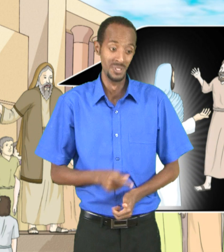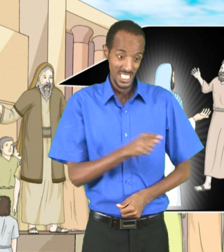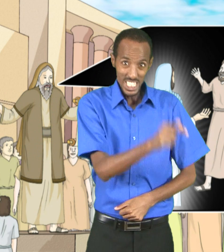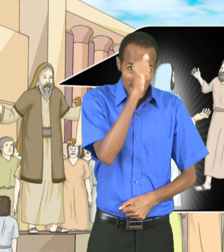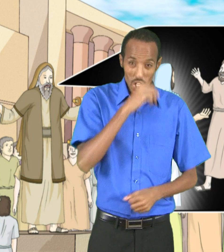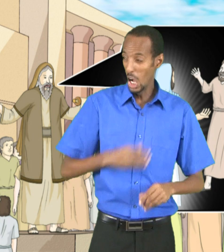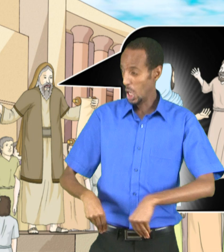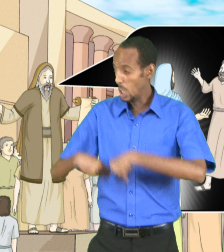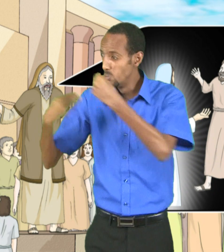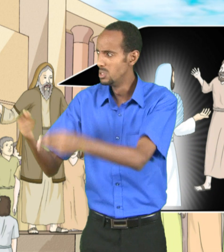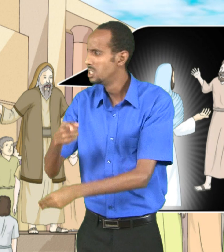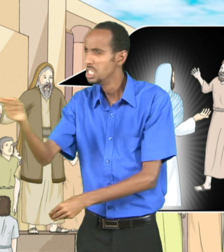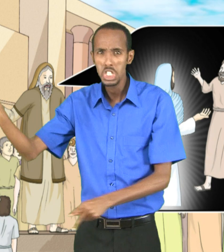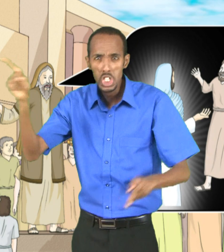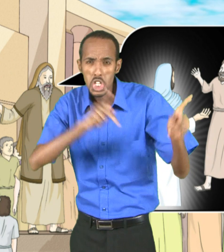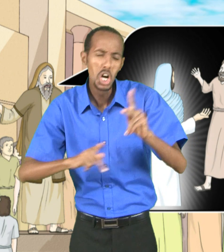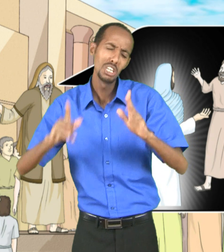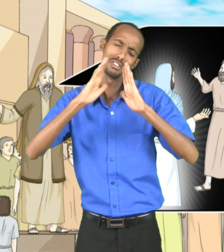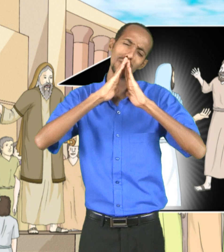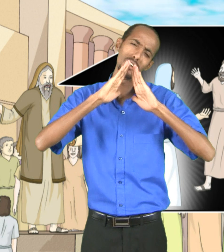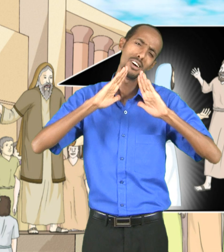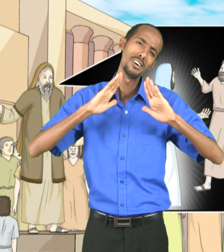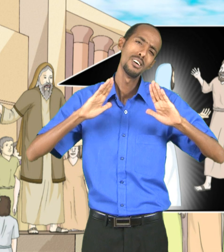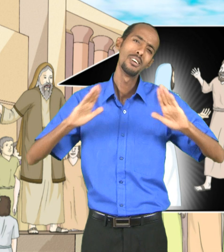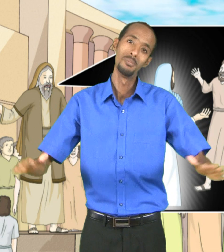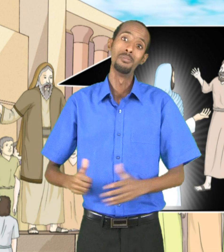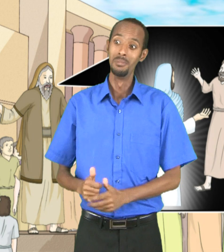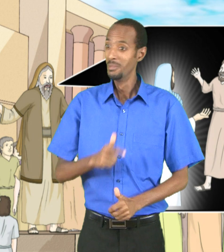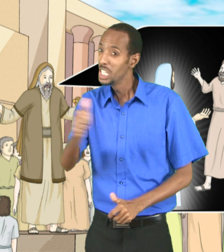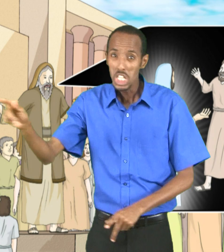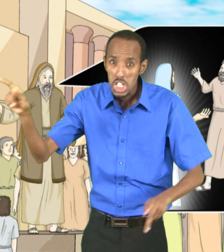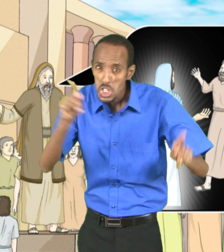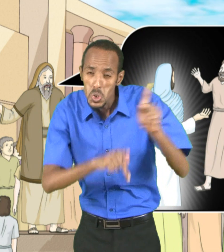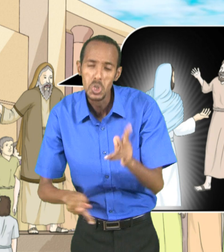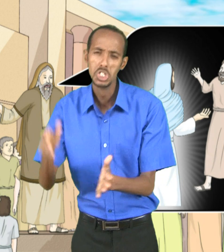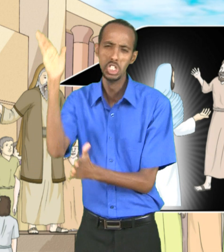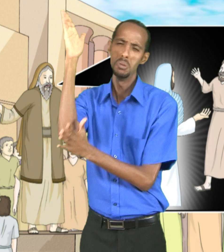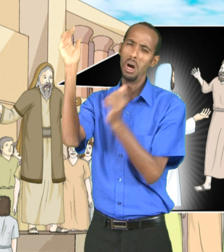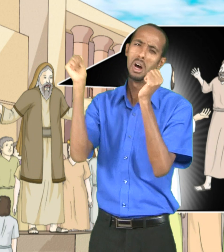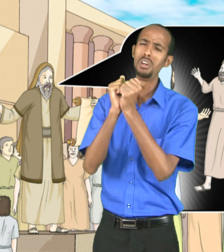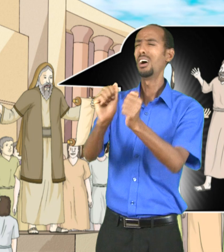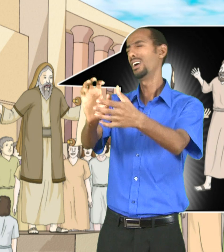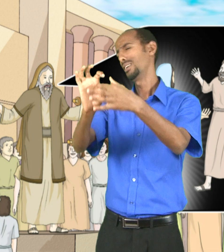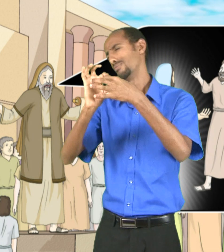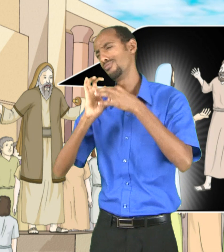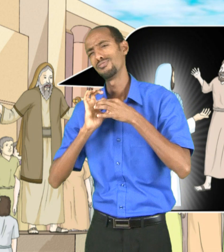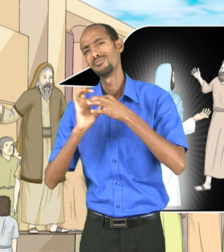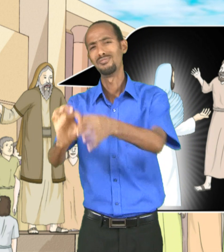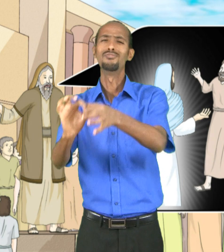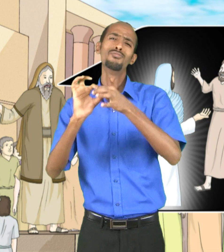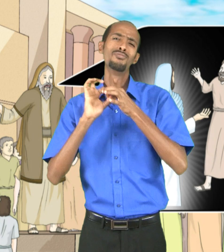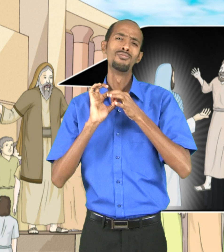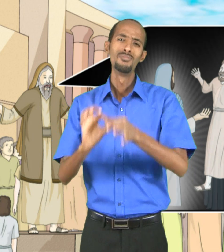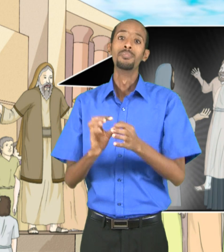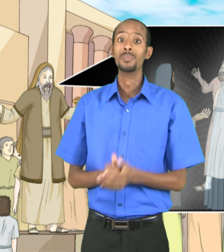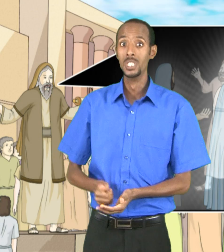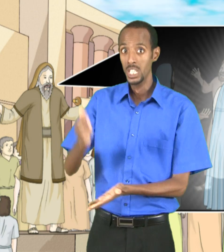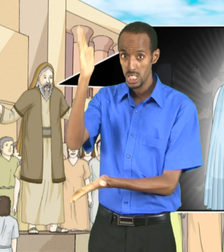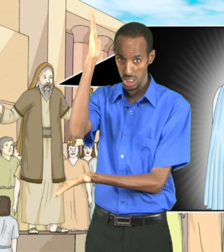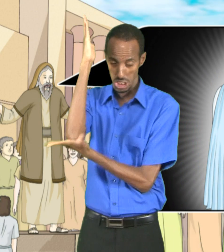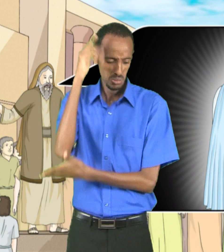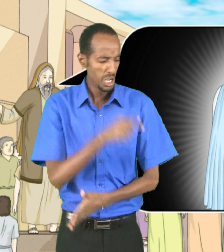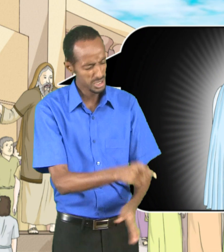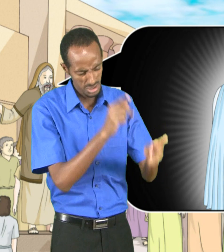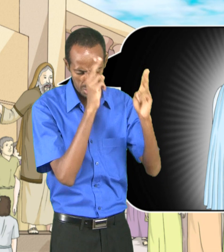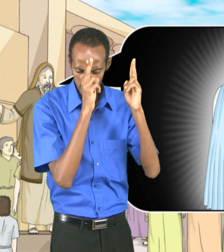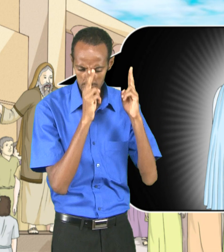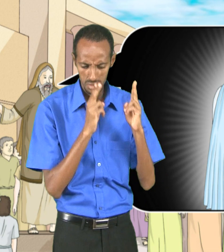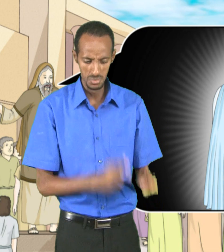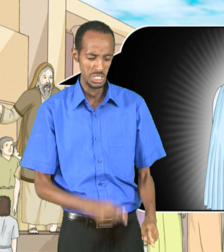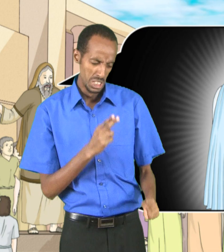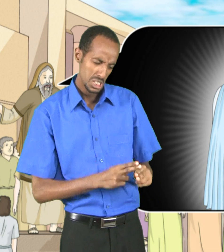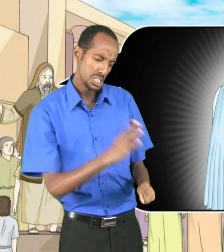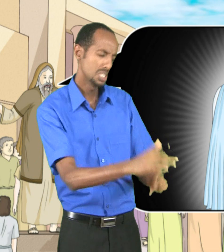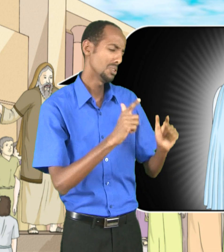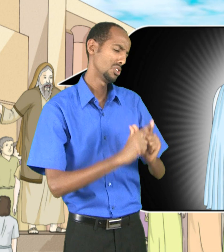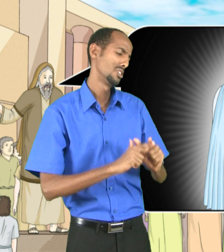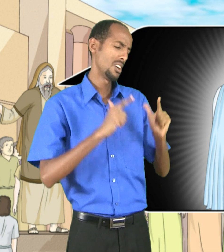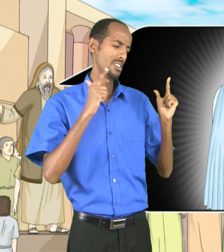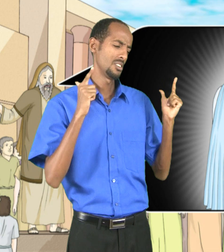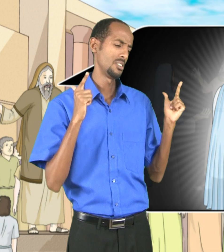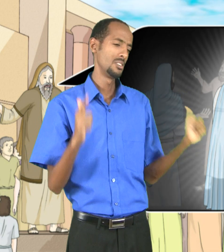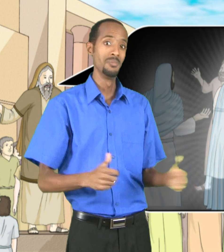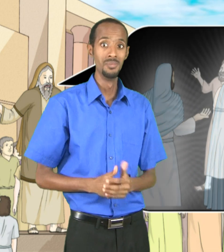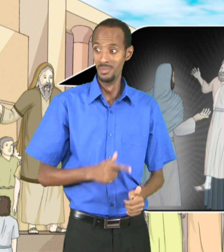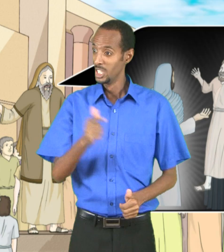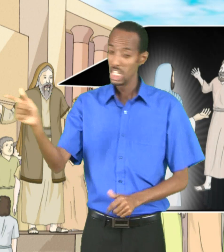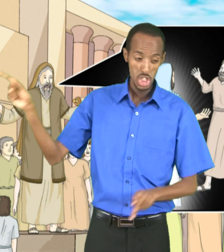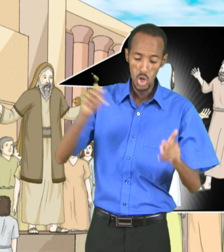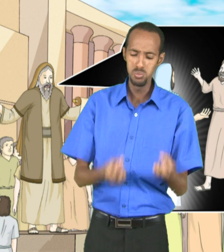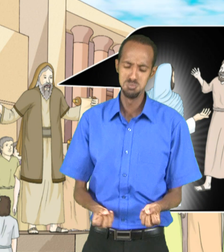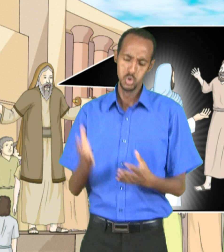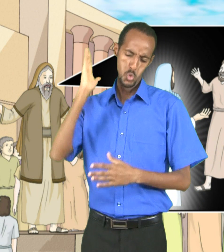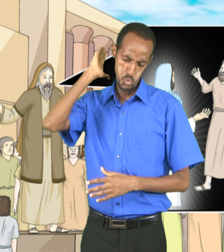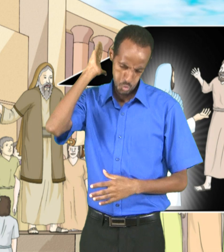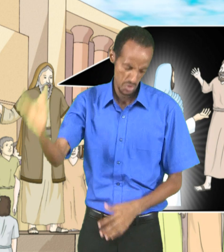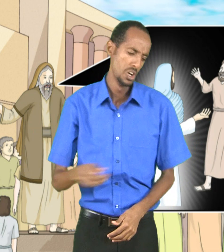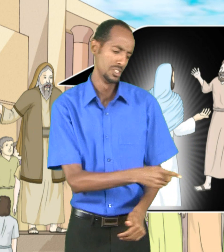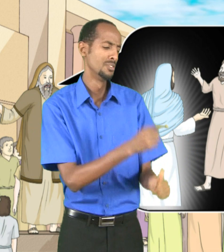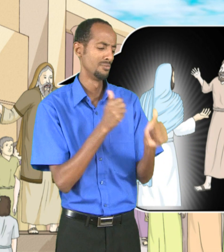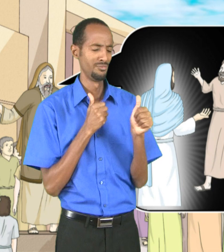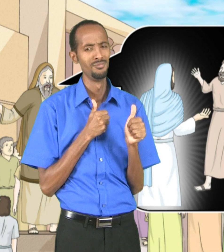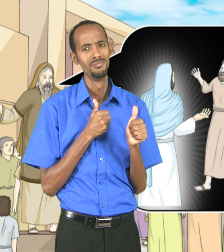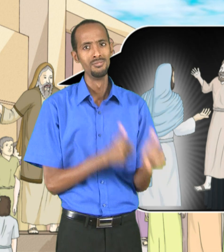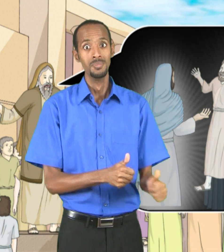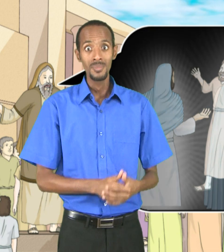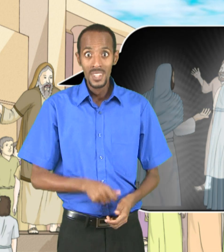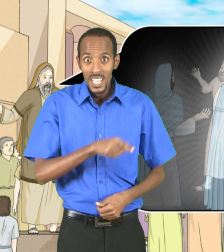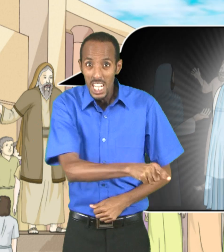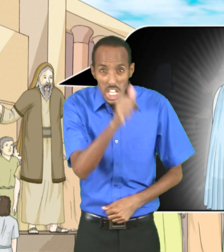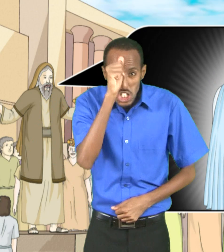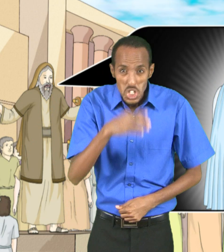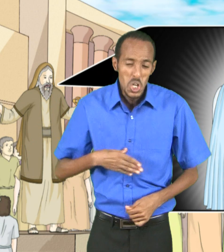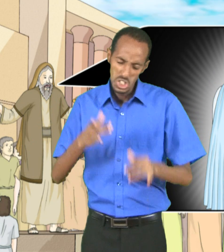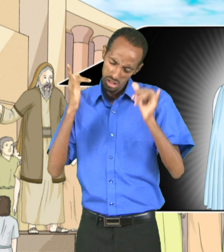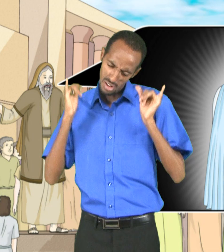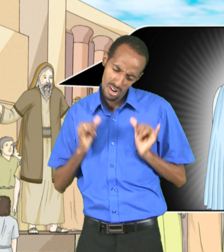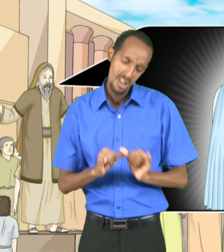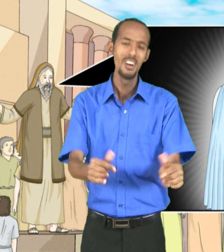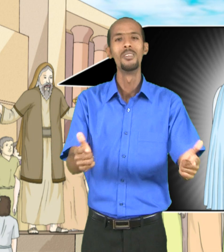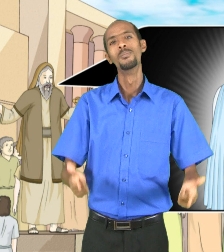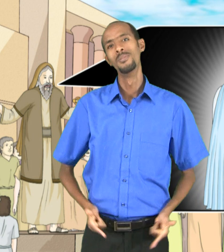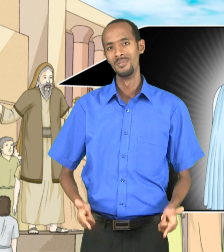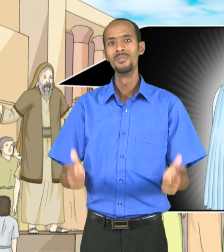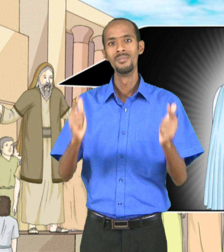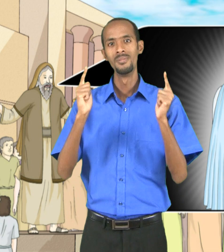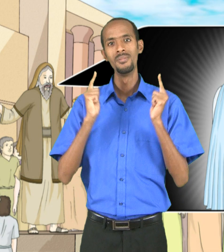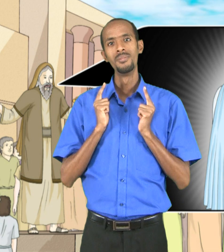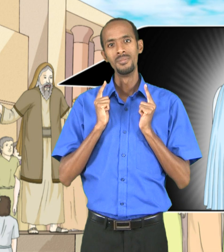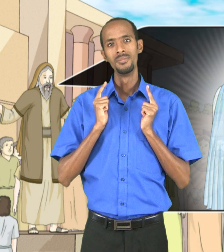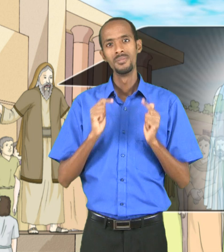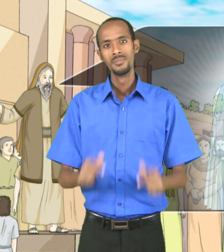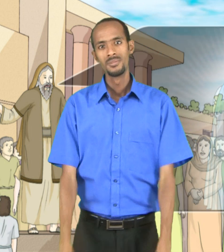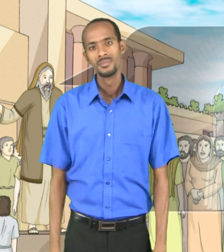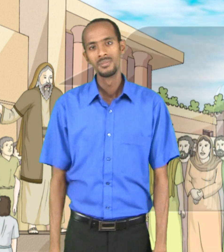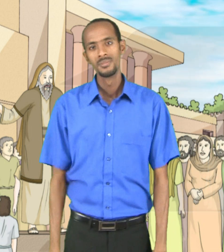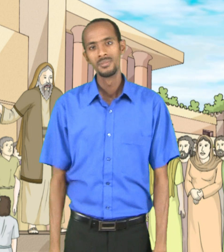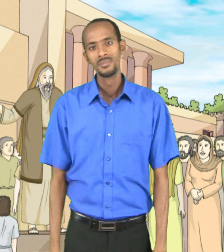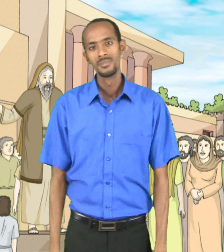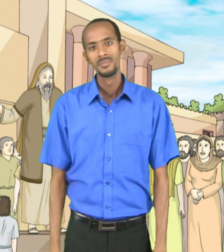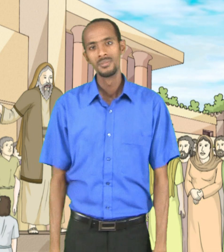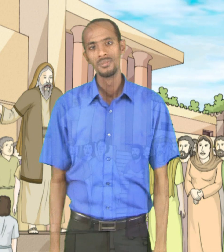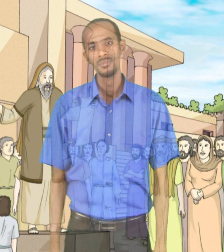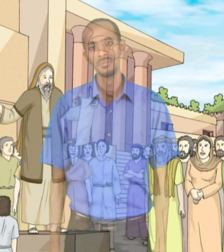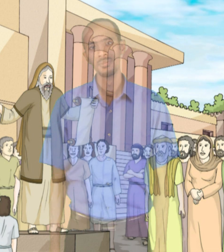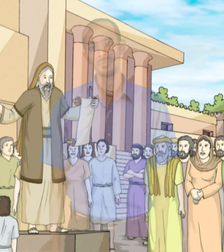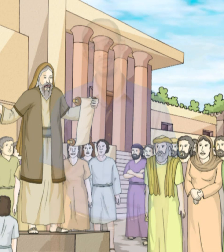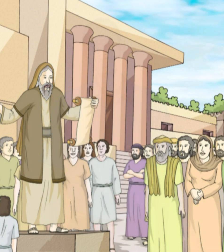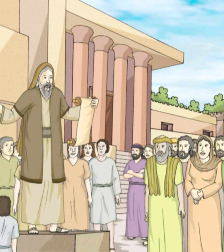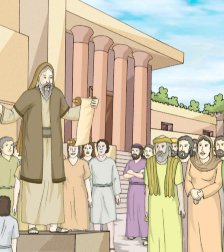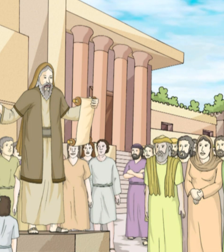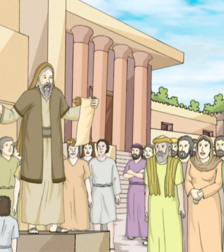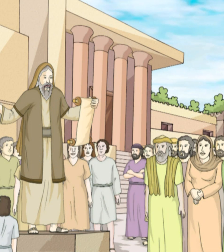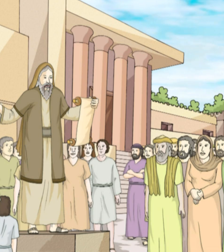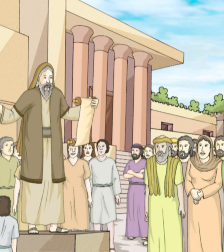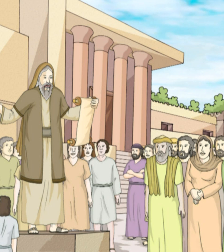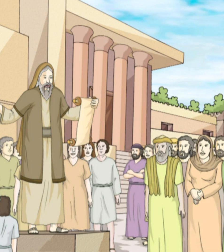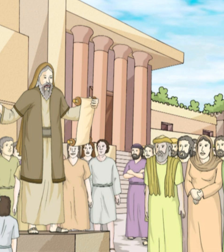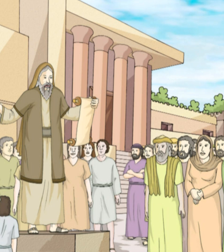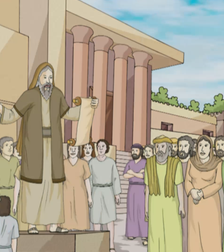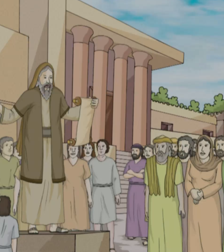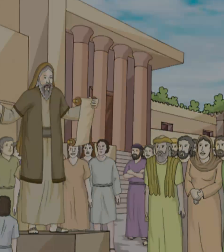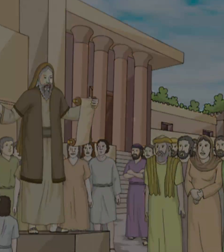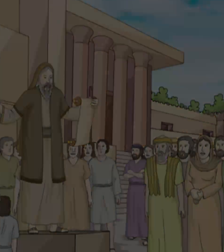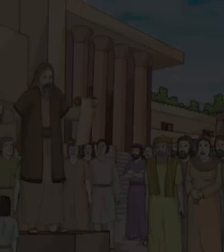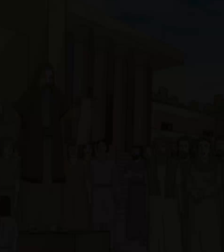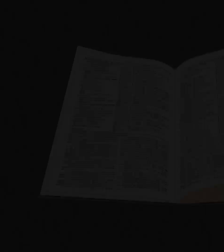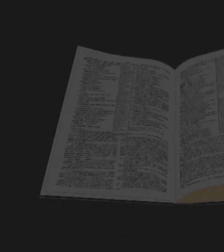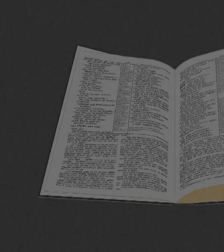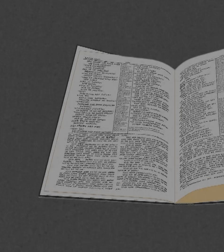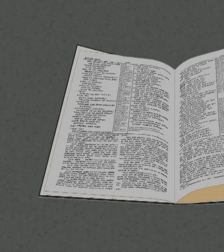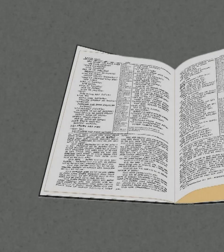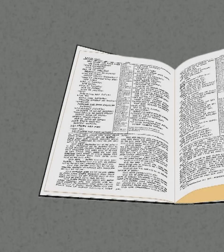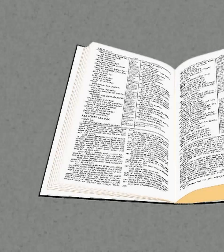This is the word of the LORD that came to Micah the Moreshite in the days of Jotham, Ahaz, and Hezekiah, kings of Judah—what he saw regarding Samaria and Jerusalem: But you, Bethlehem Ephrathah, who are small among the clans of Judah, out of you will come forth for Me One to be ruler over Israel — One whose origins are of old, from the days of eternity.